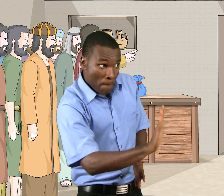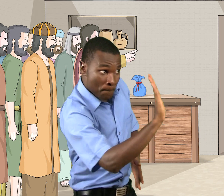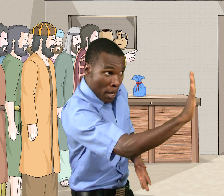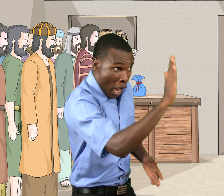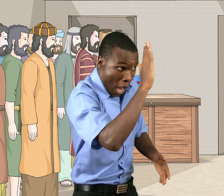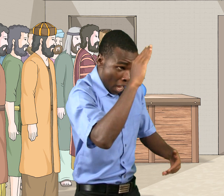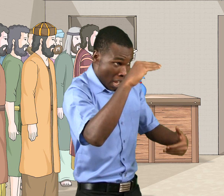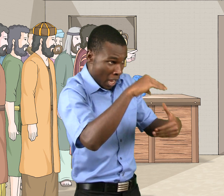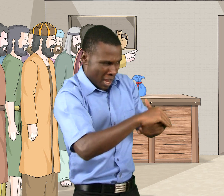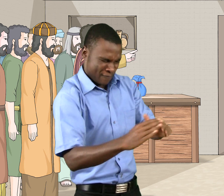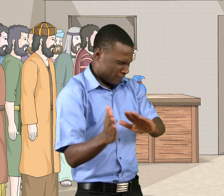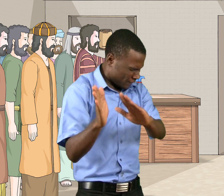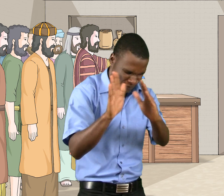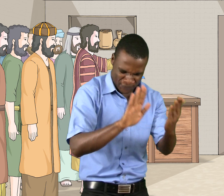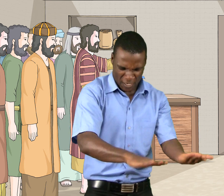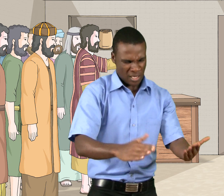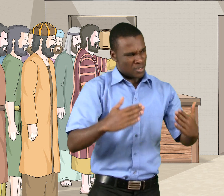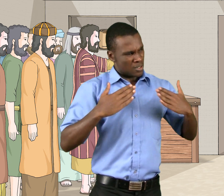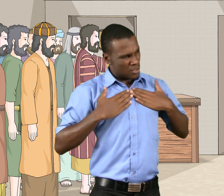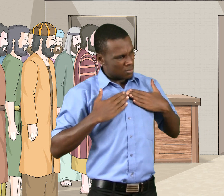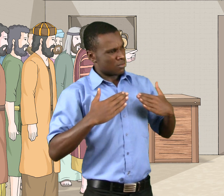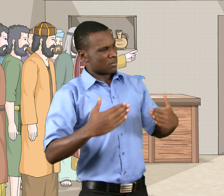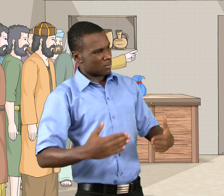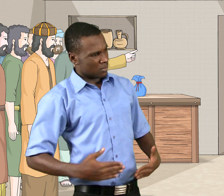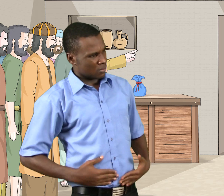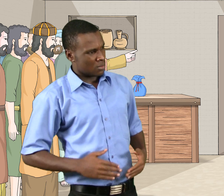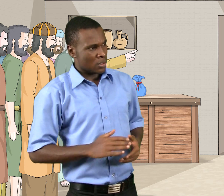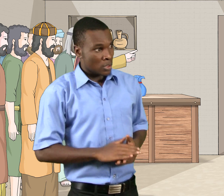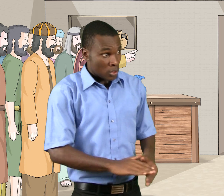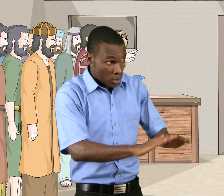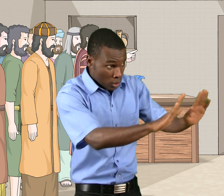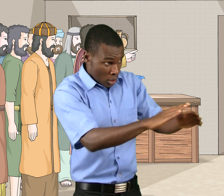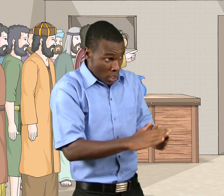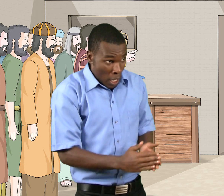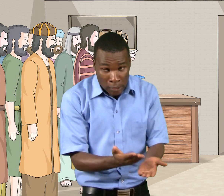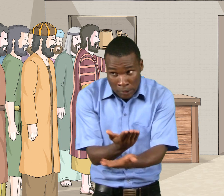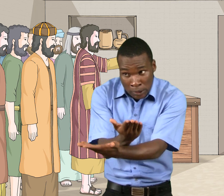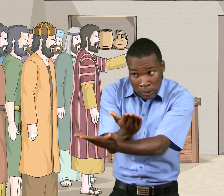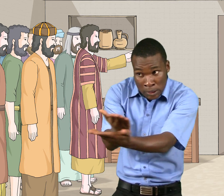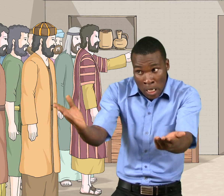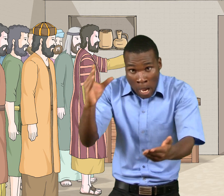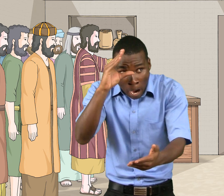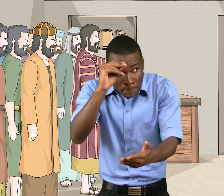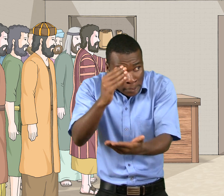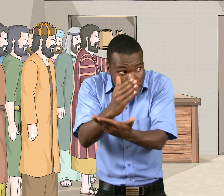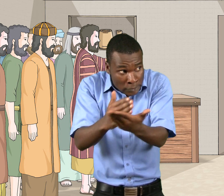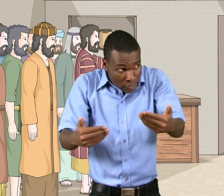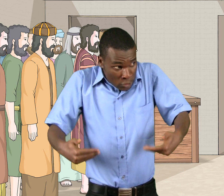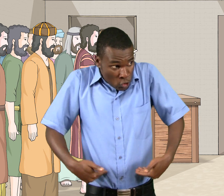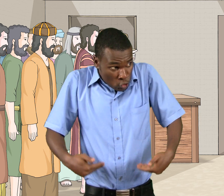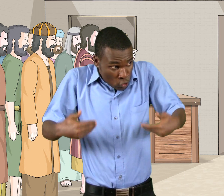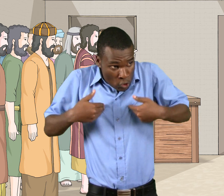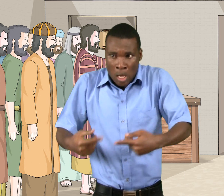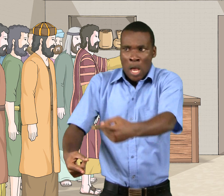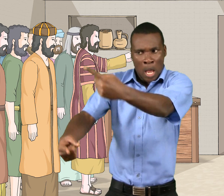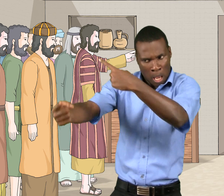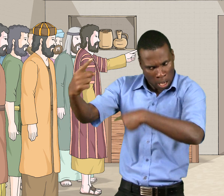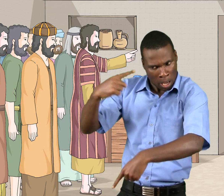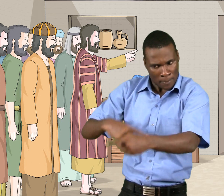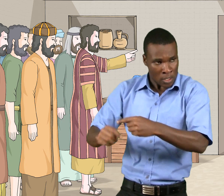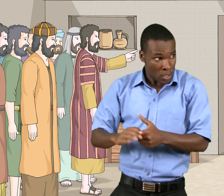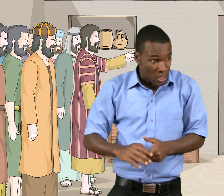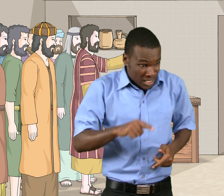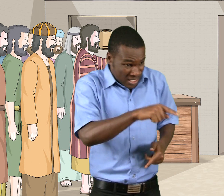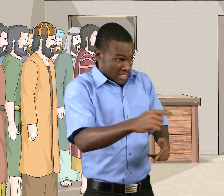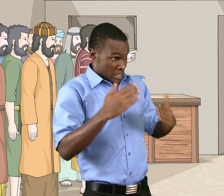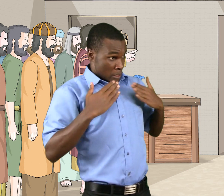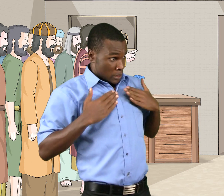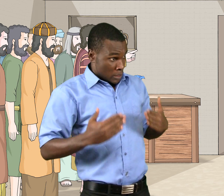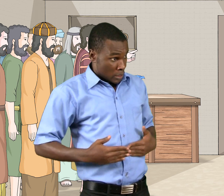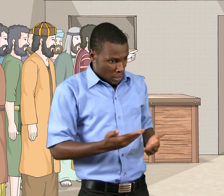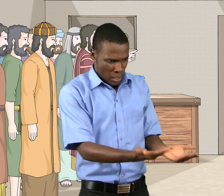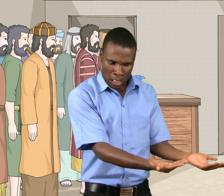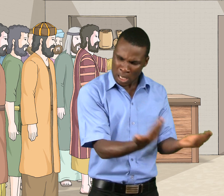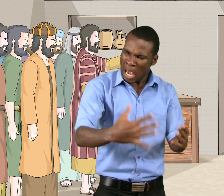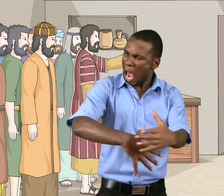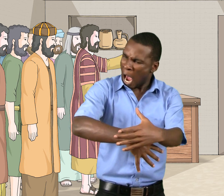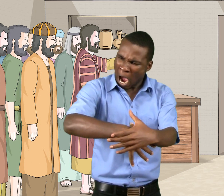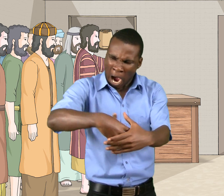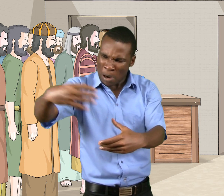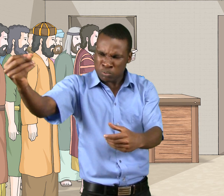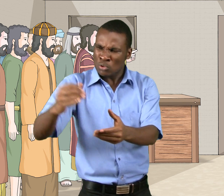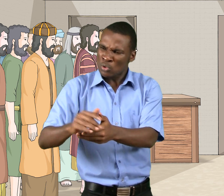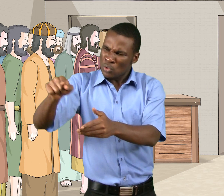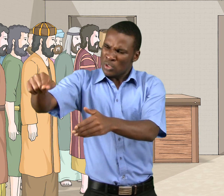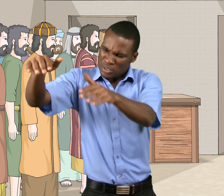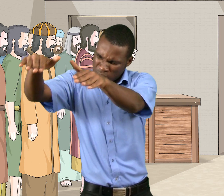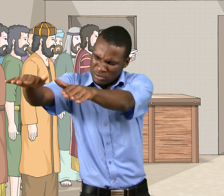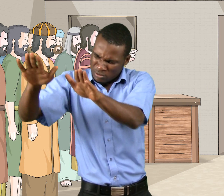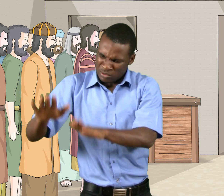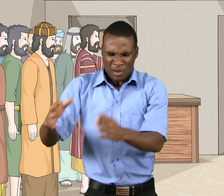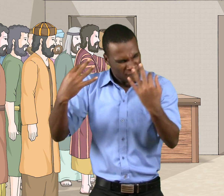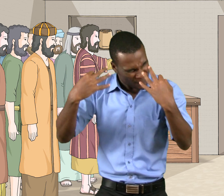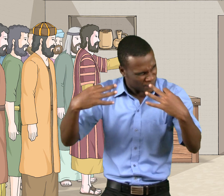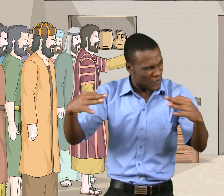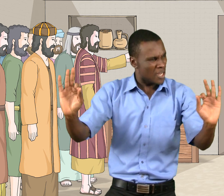Peter replied.